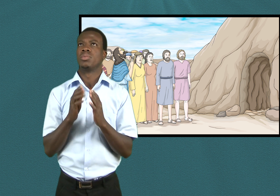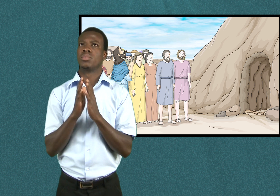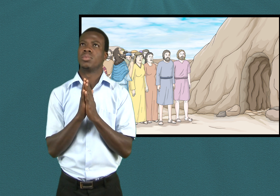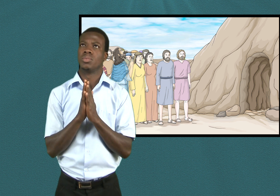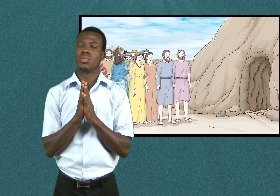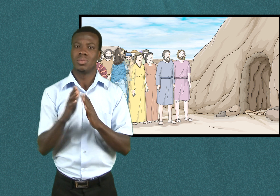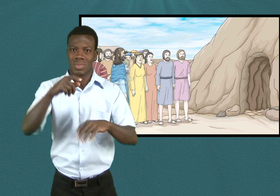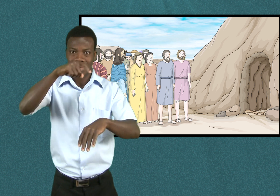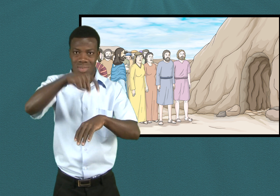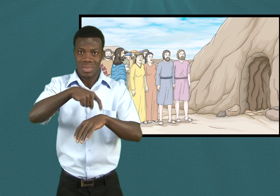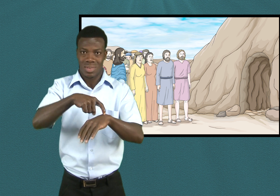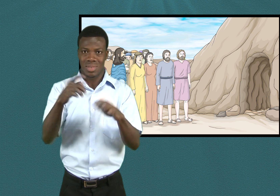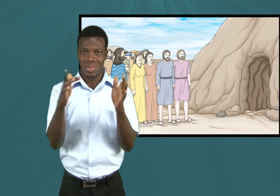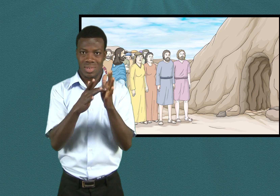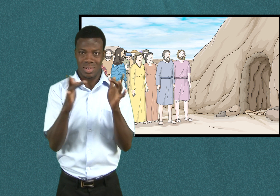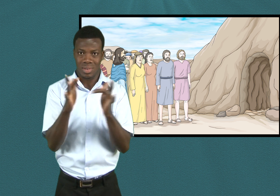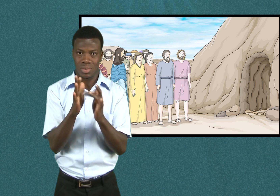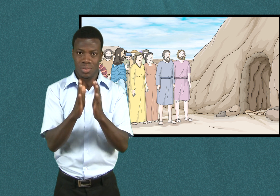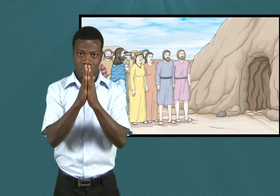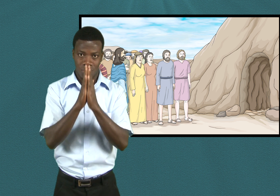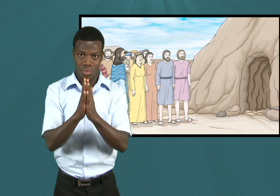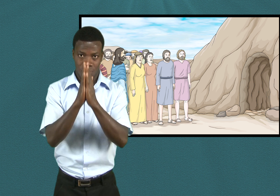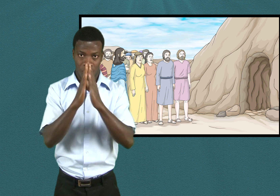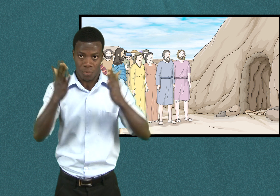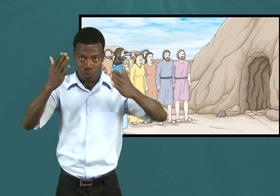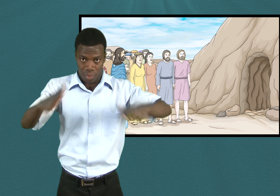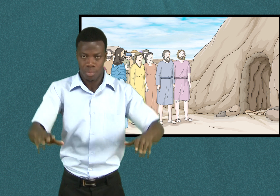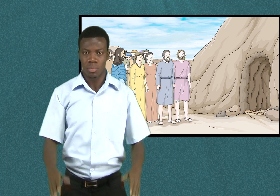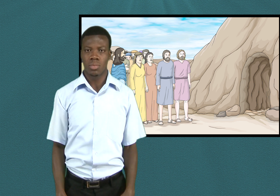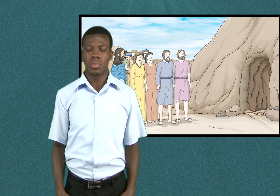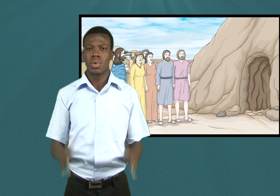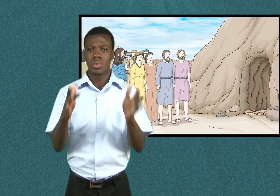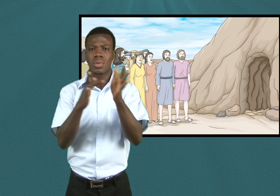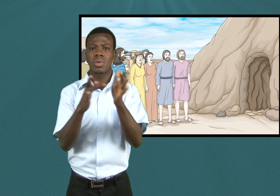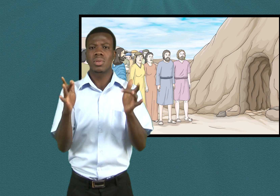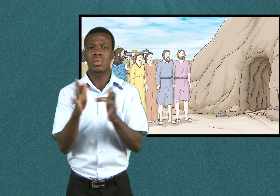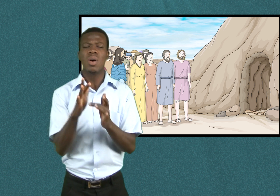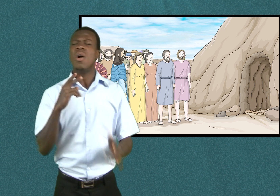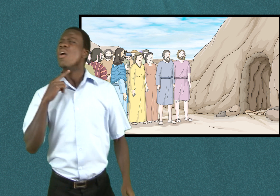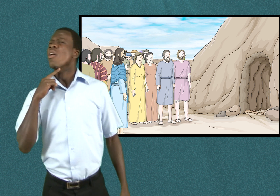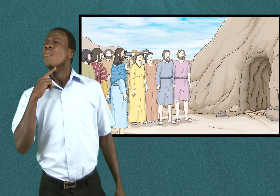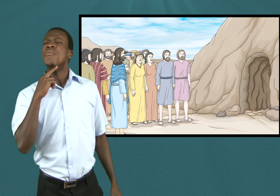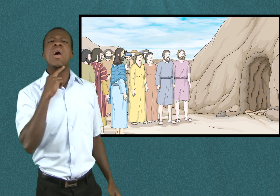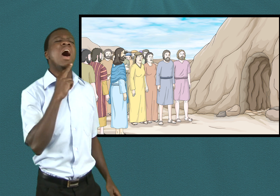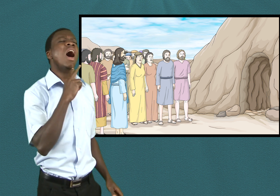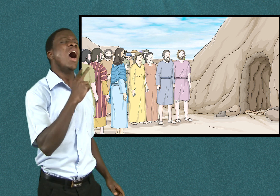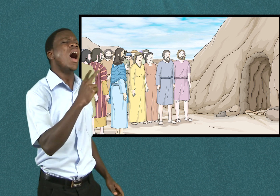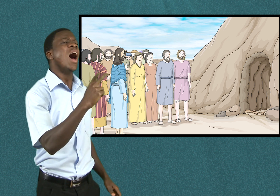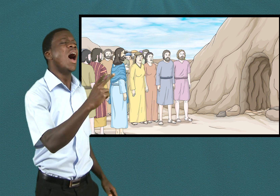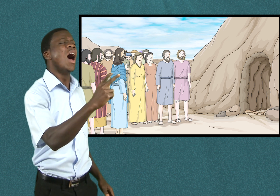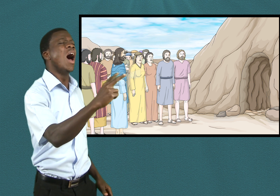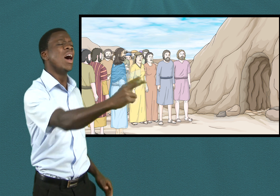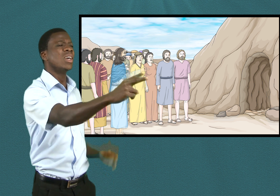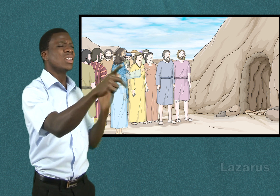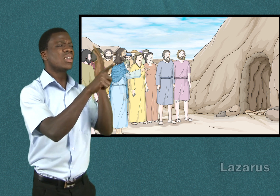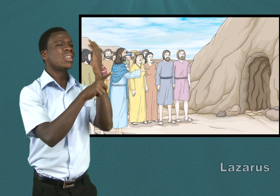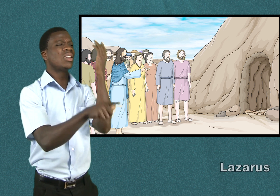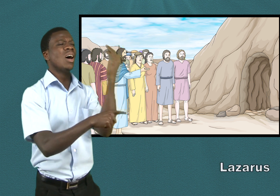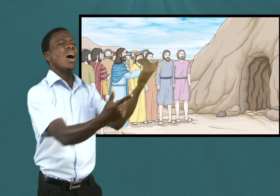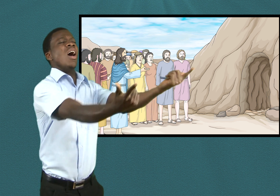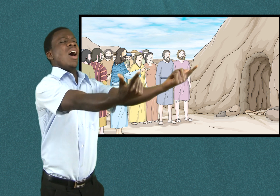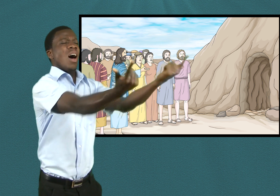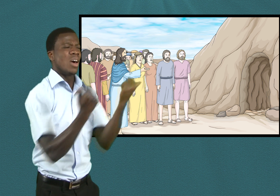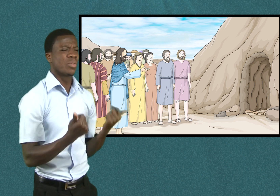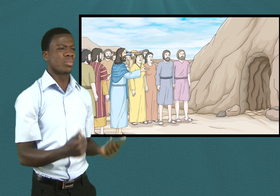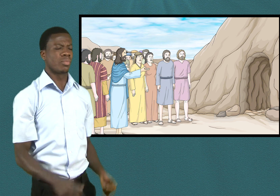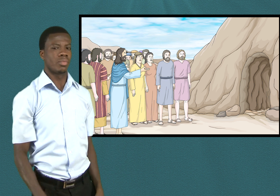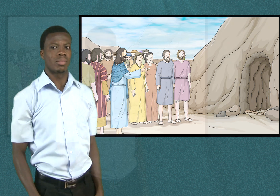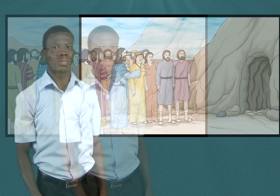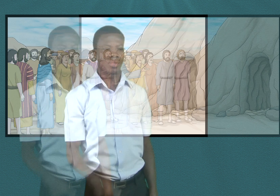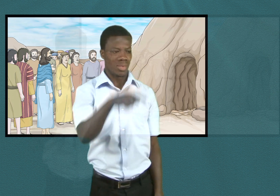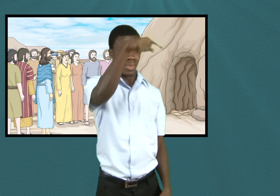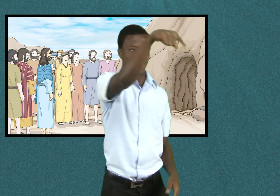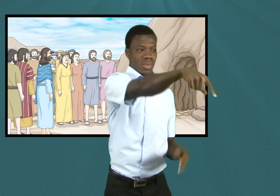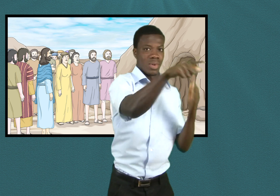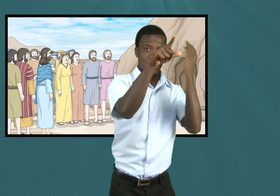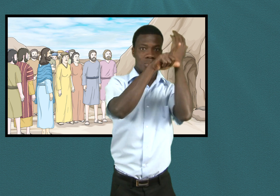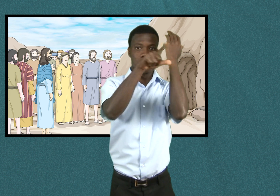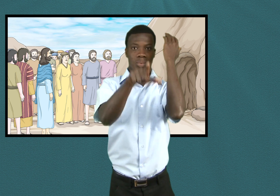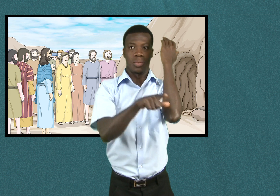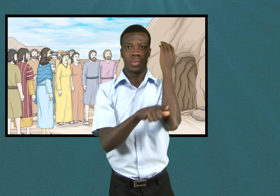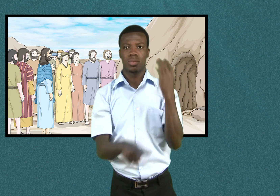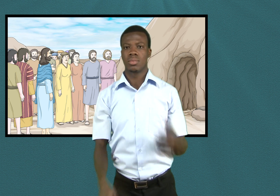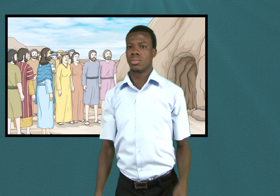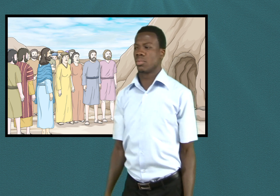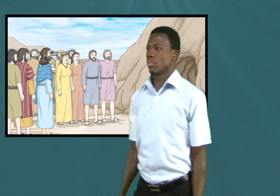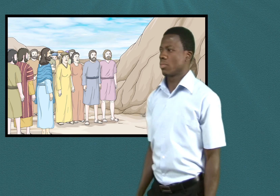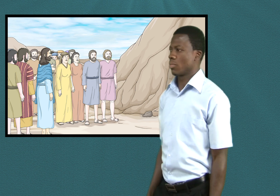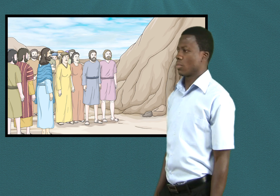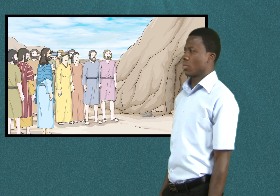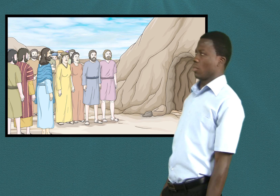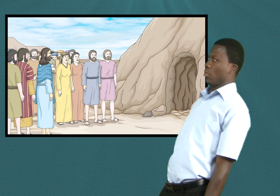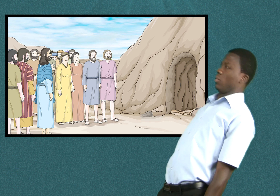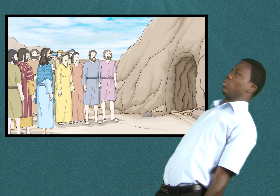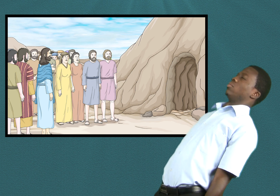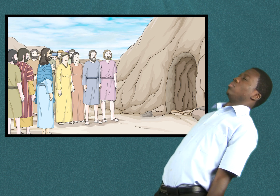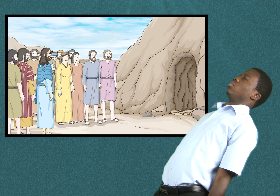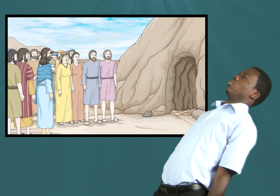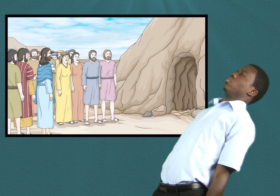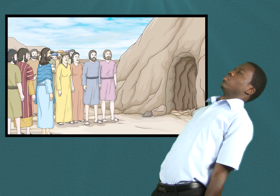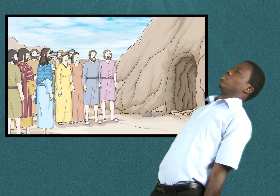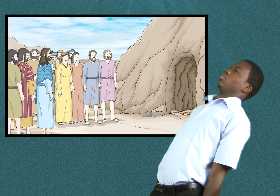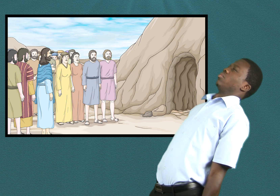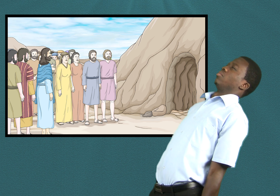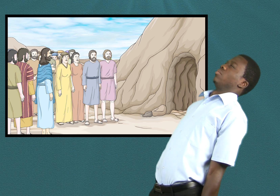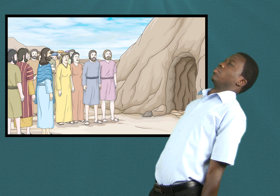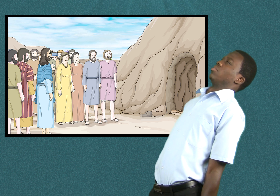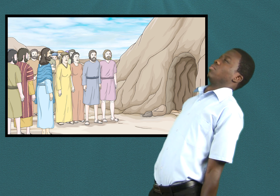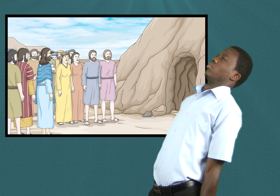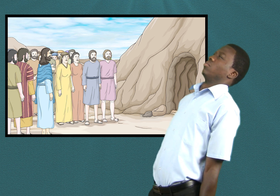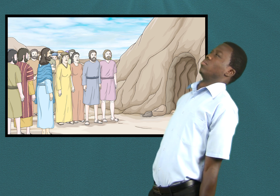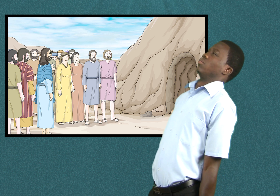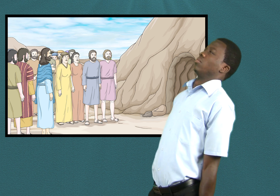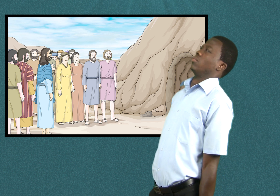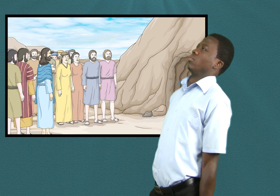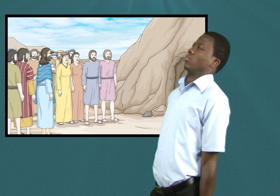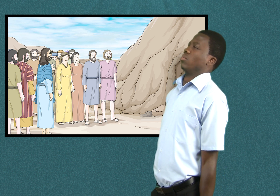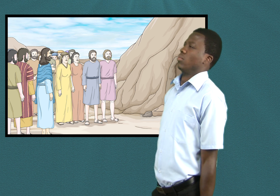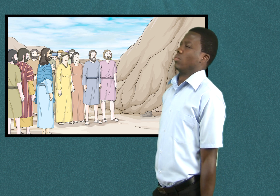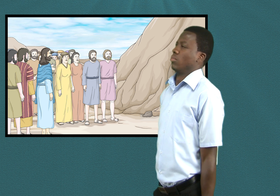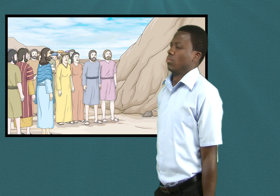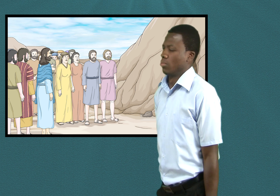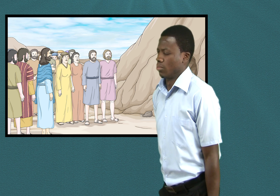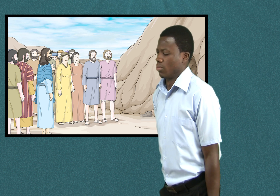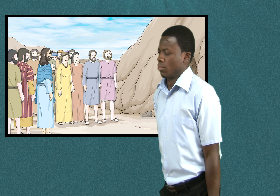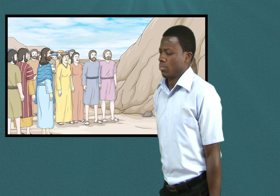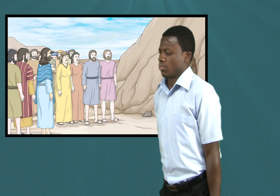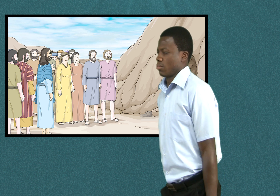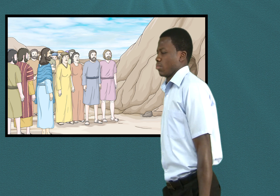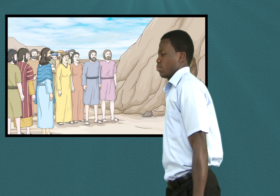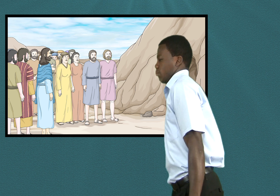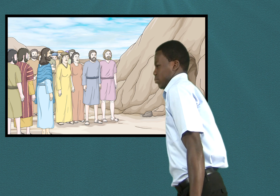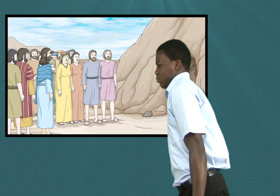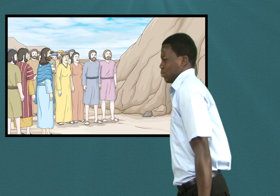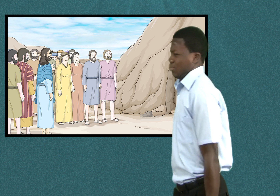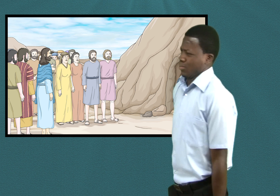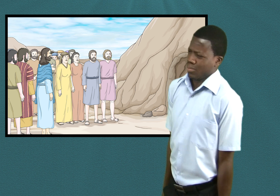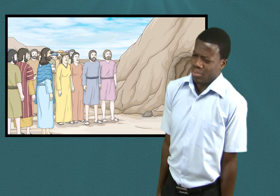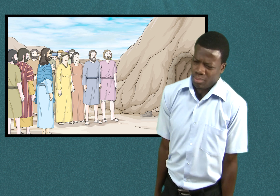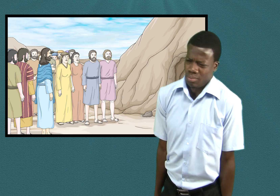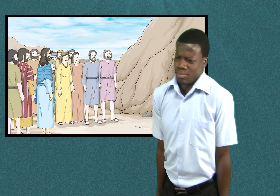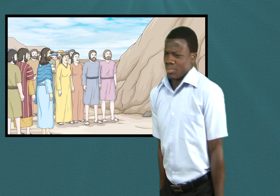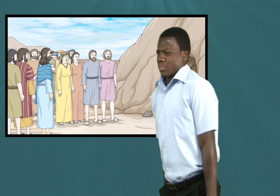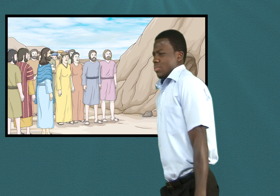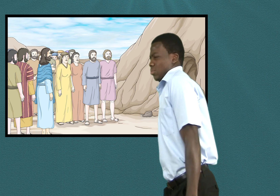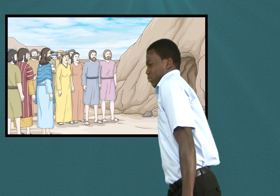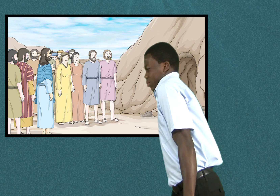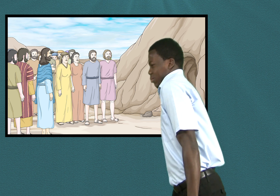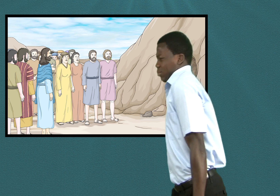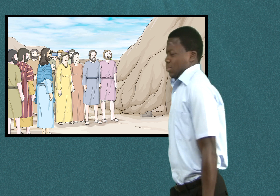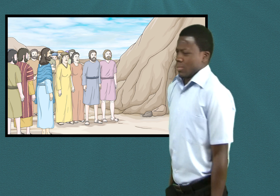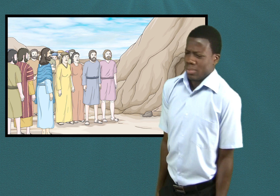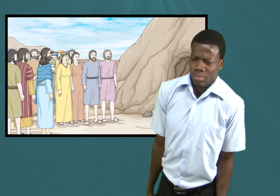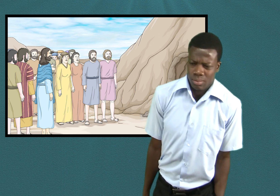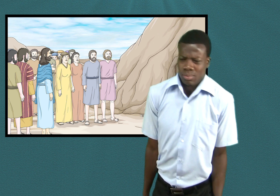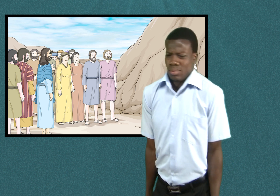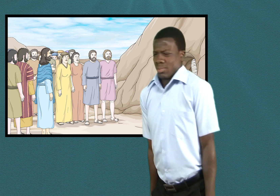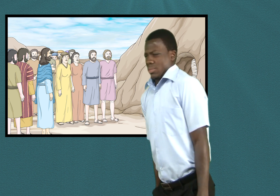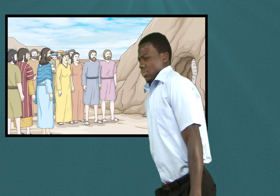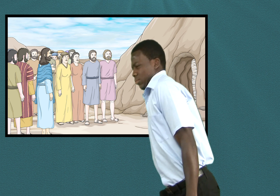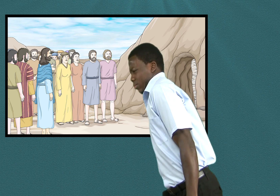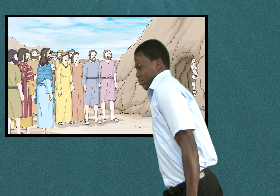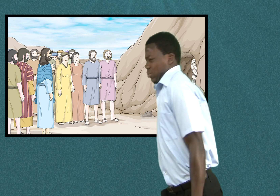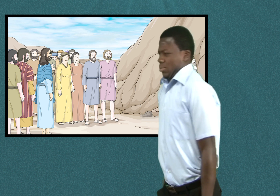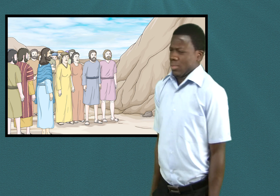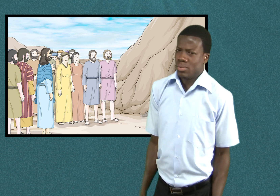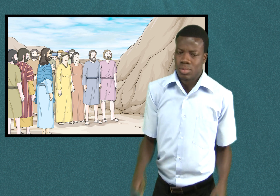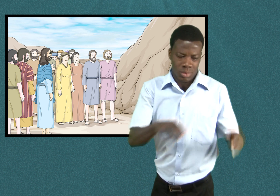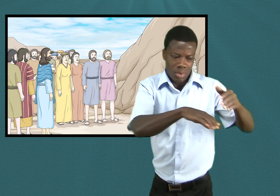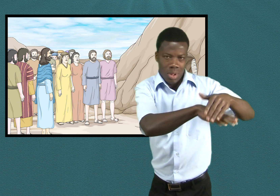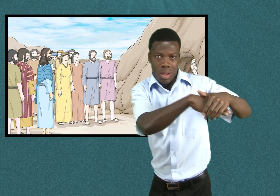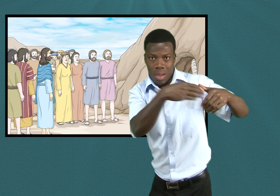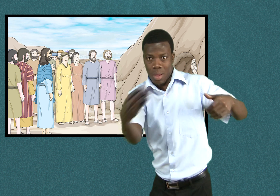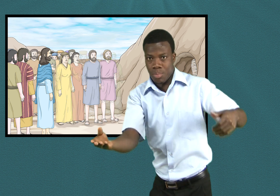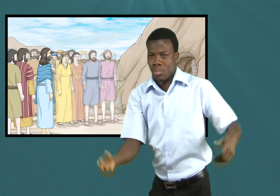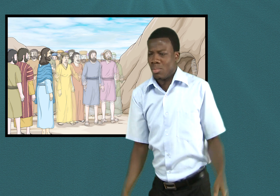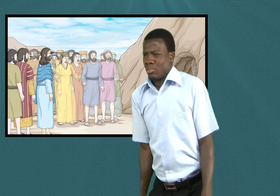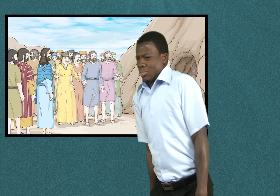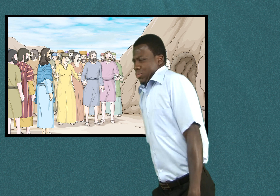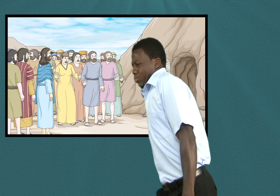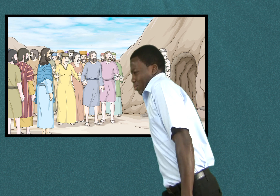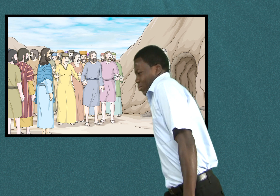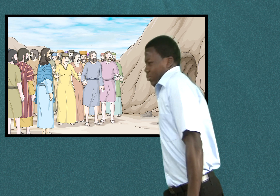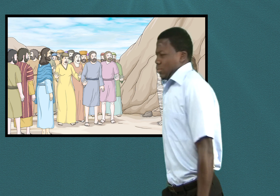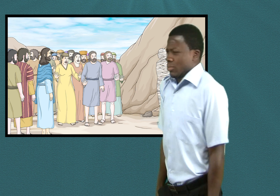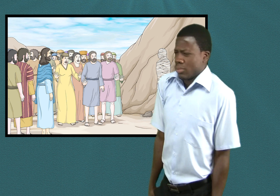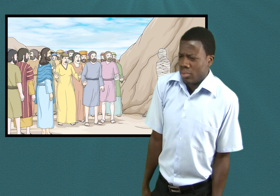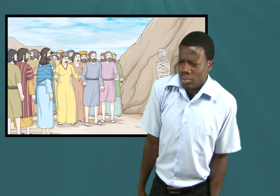After Jesus had said this, He called out in a loud voice, “Lazarus, come out!”